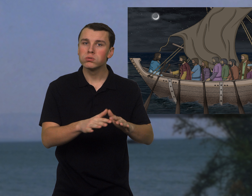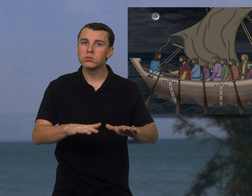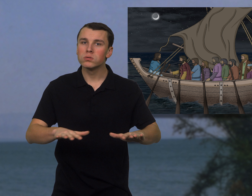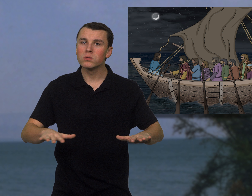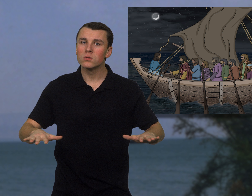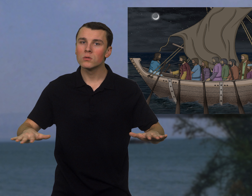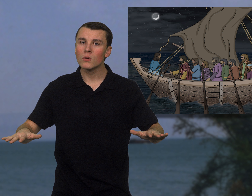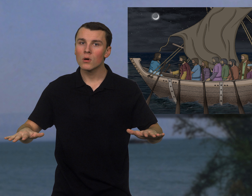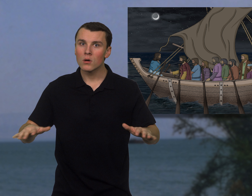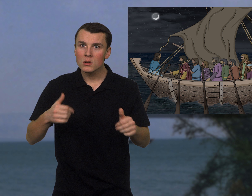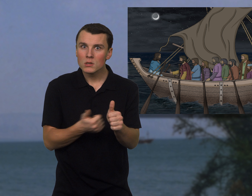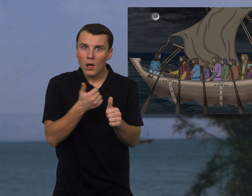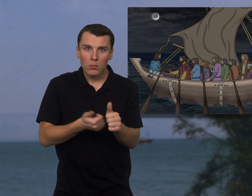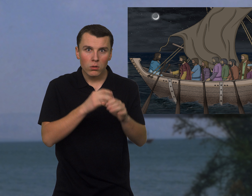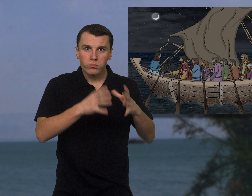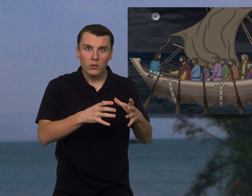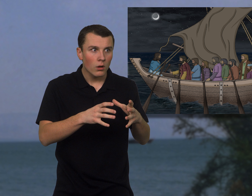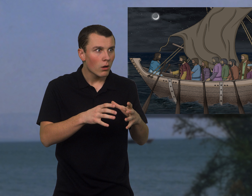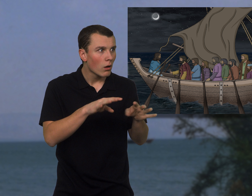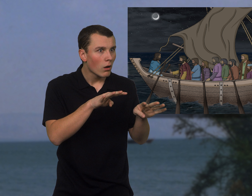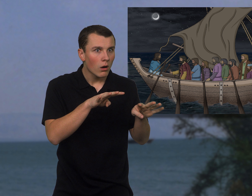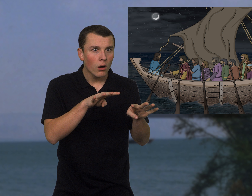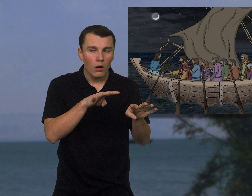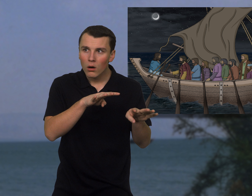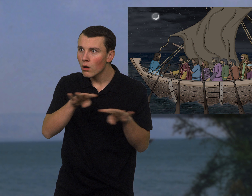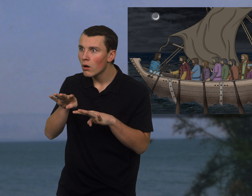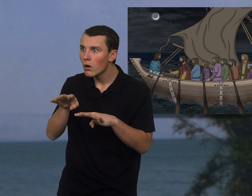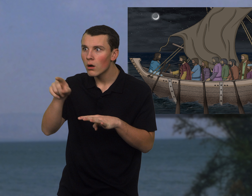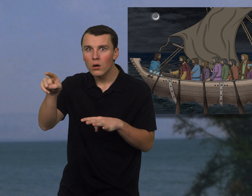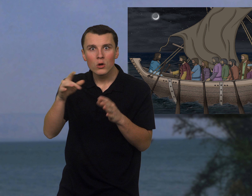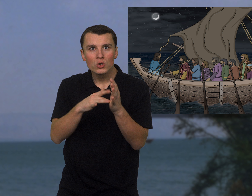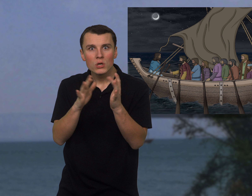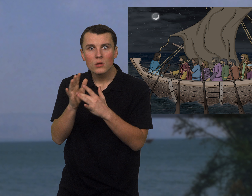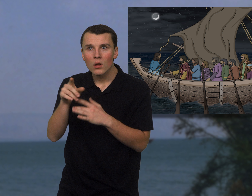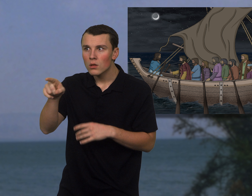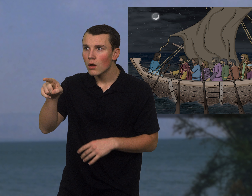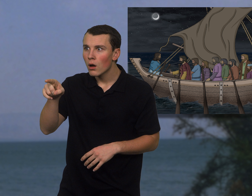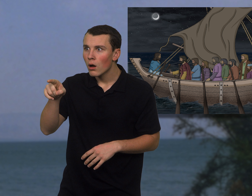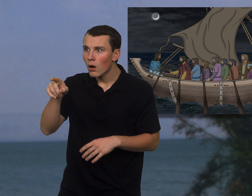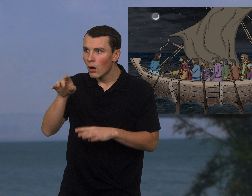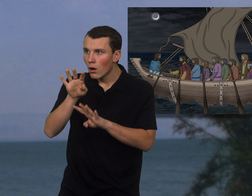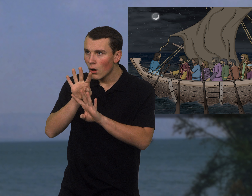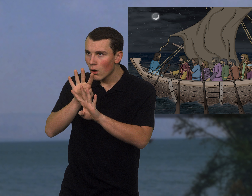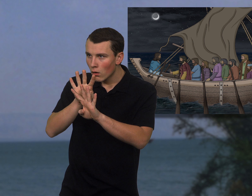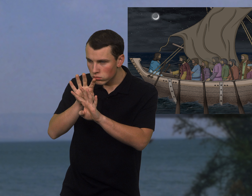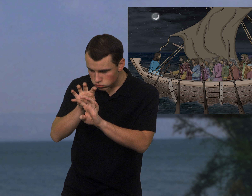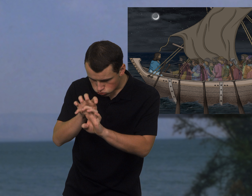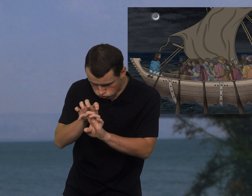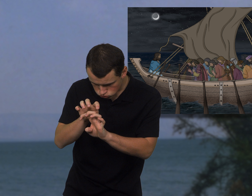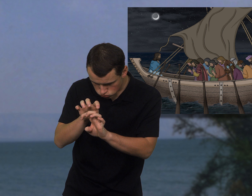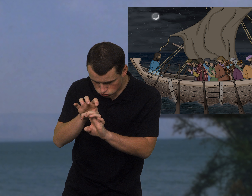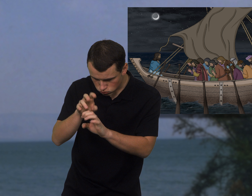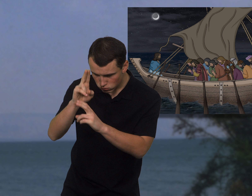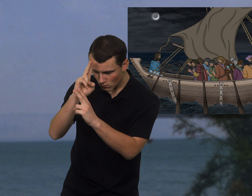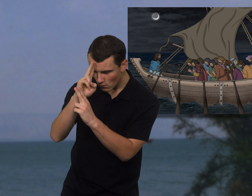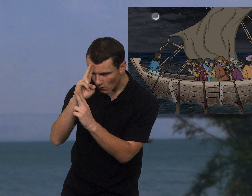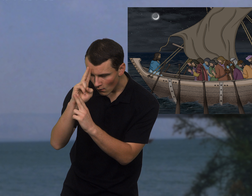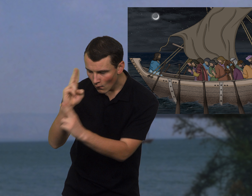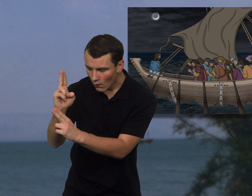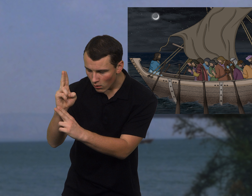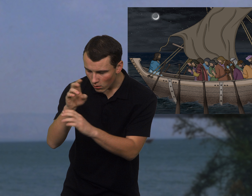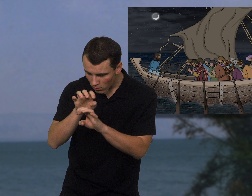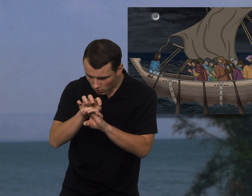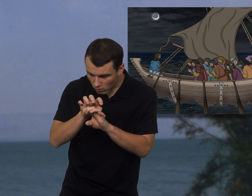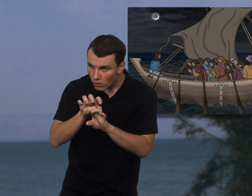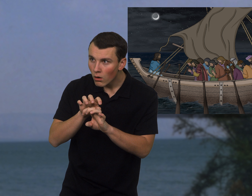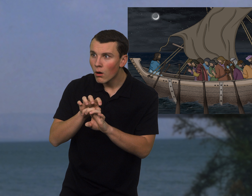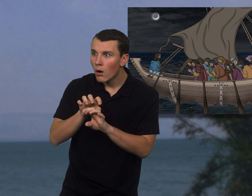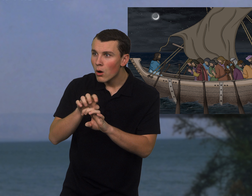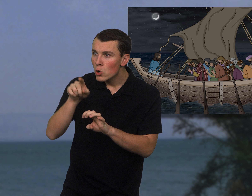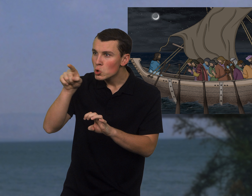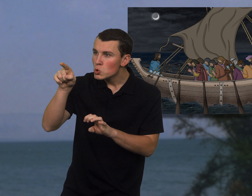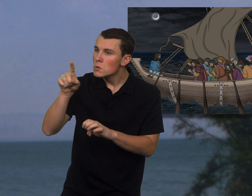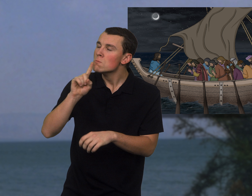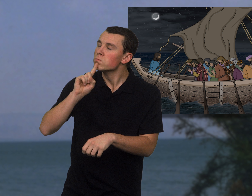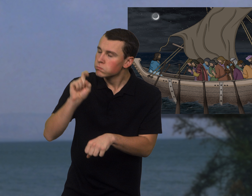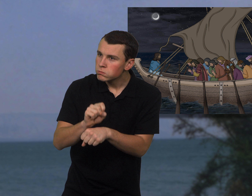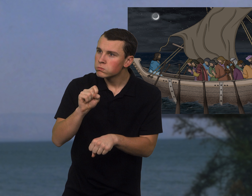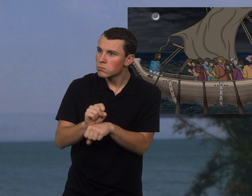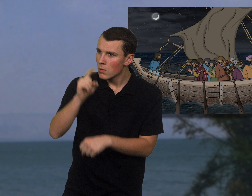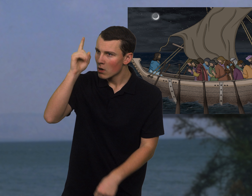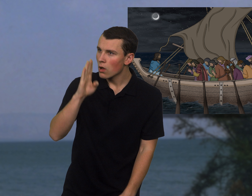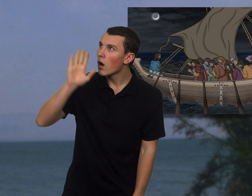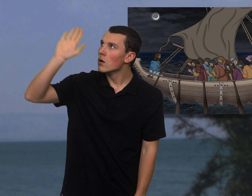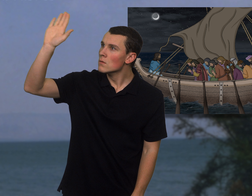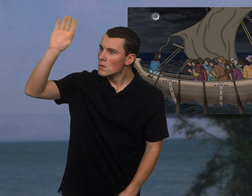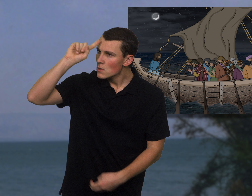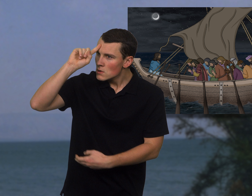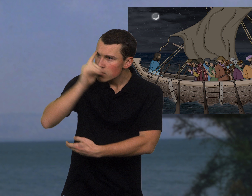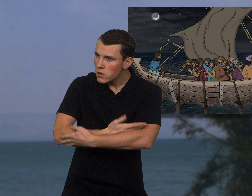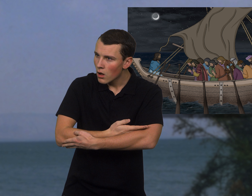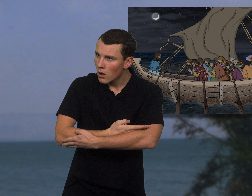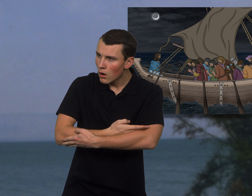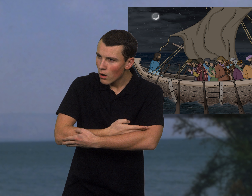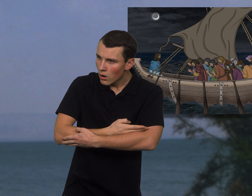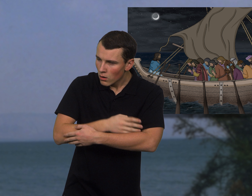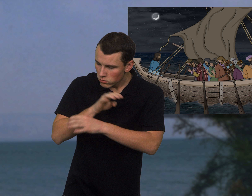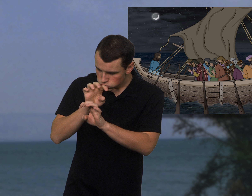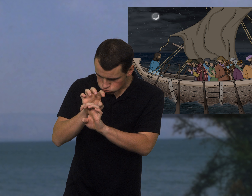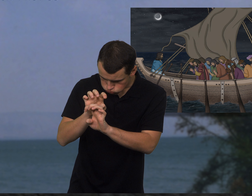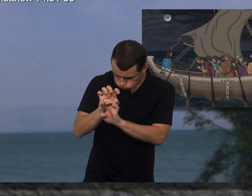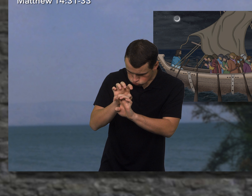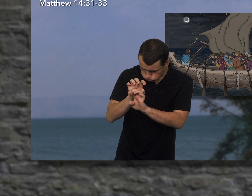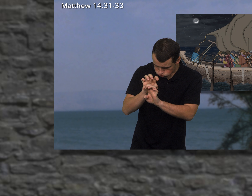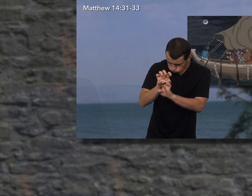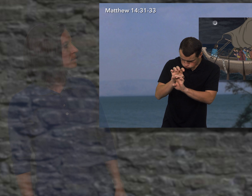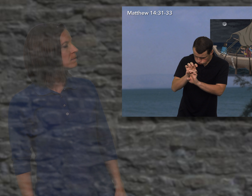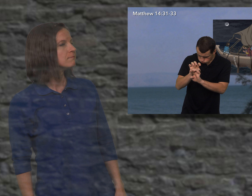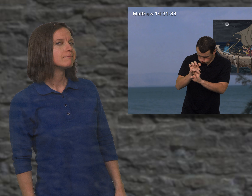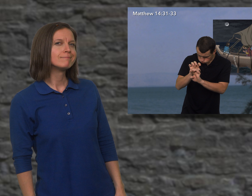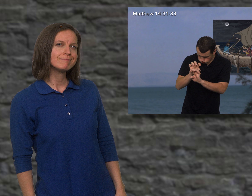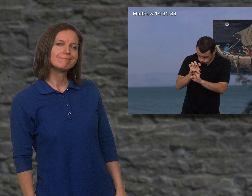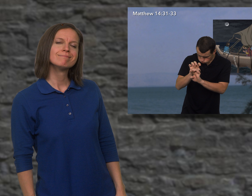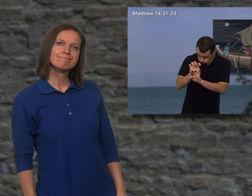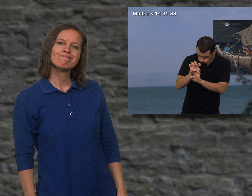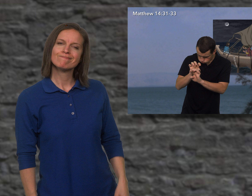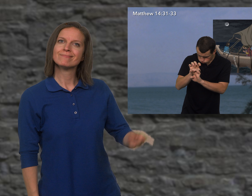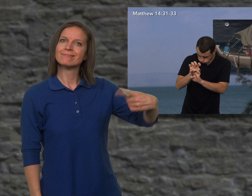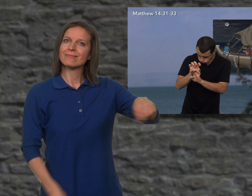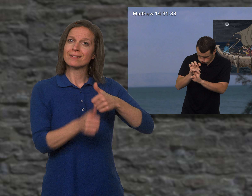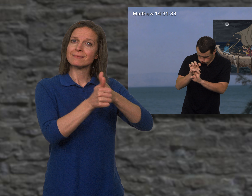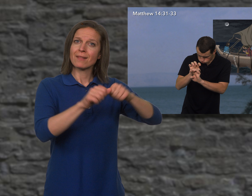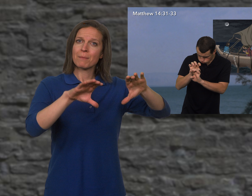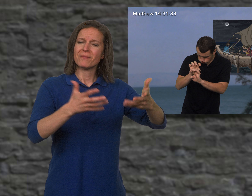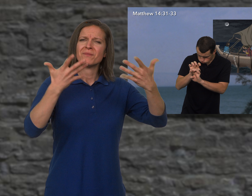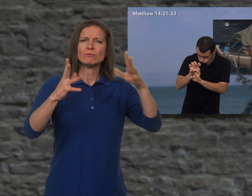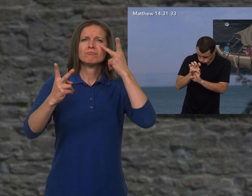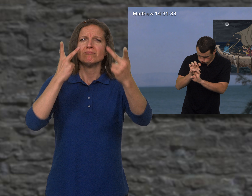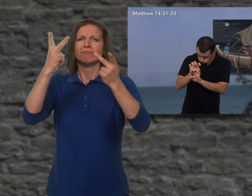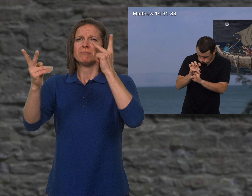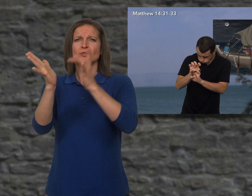Then those who were in the boat worshiped Him, saying, “Truly You are the Son of God!”